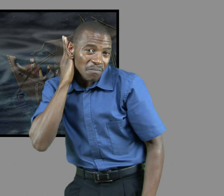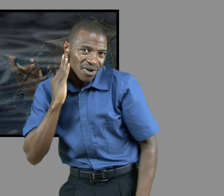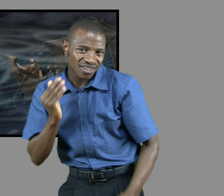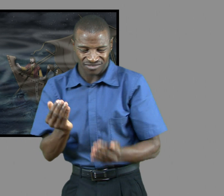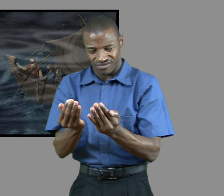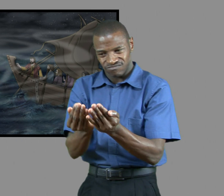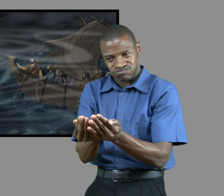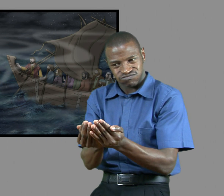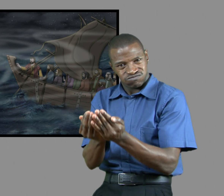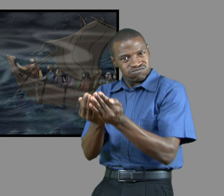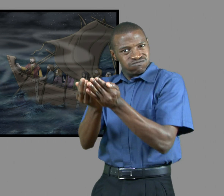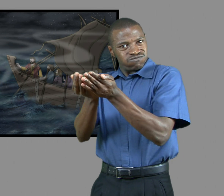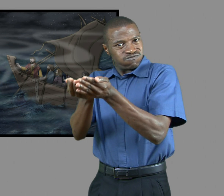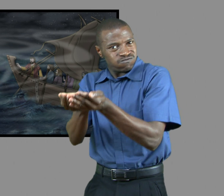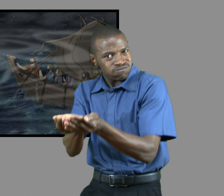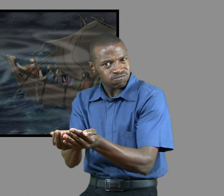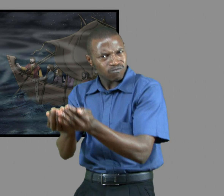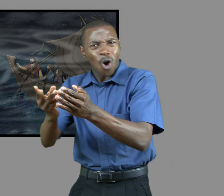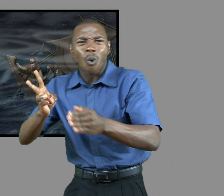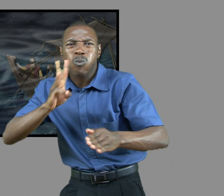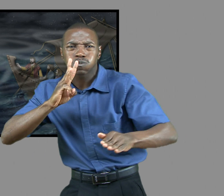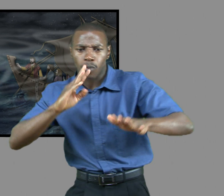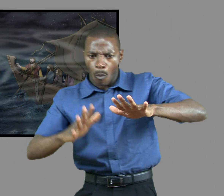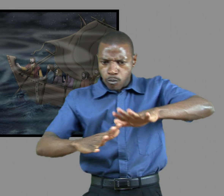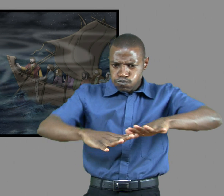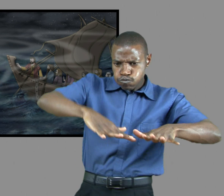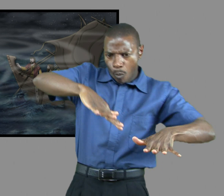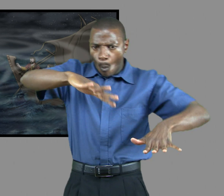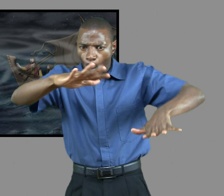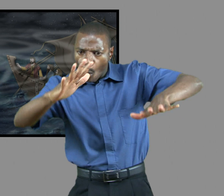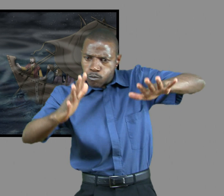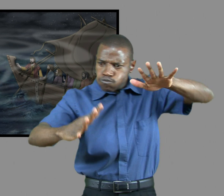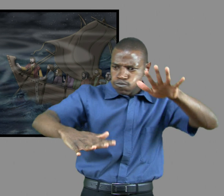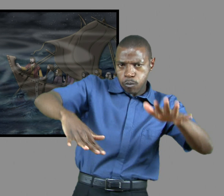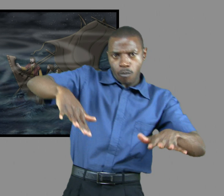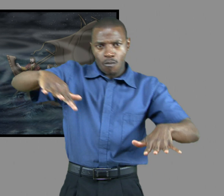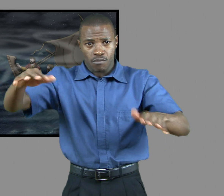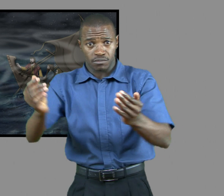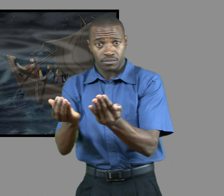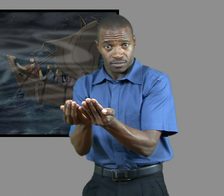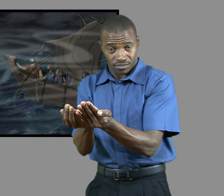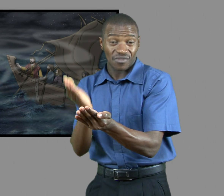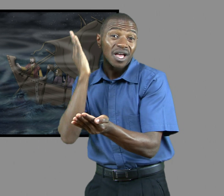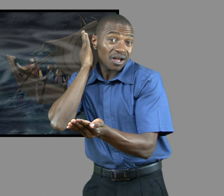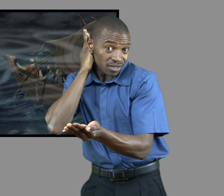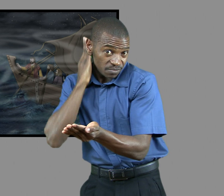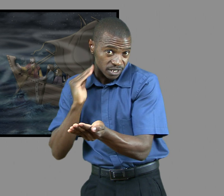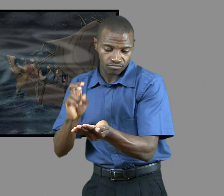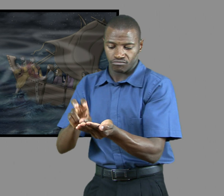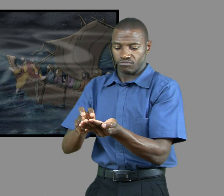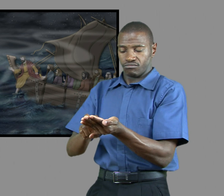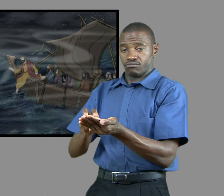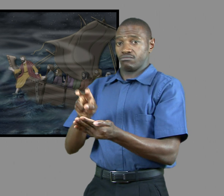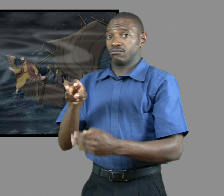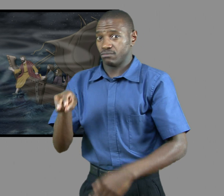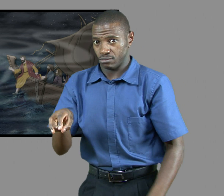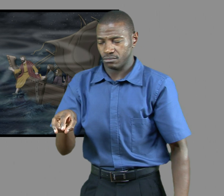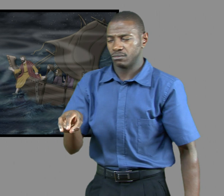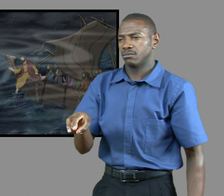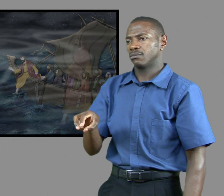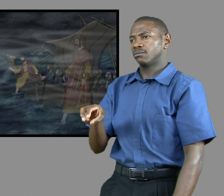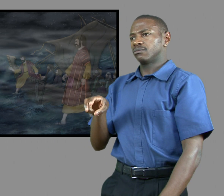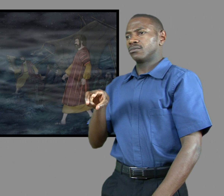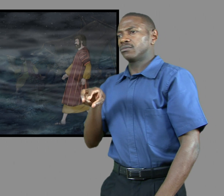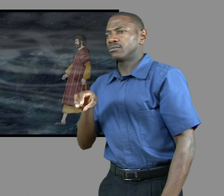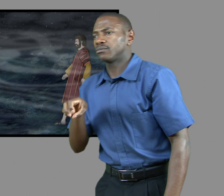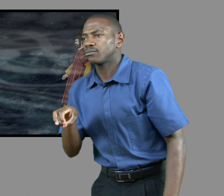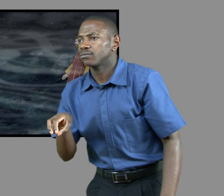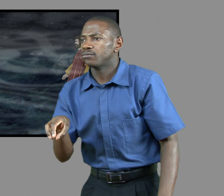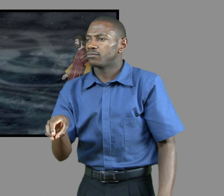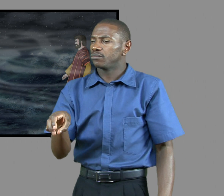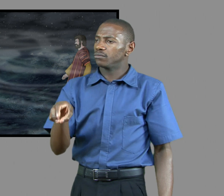“Come,” said Jesus.